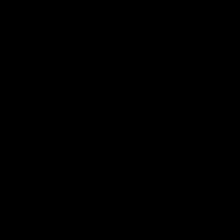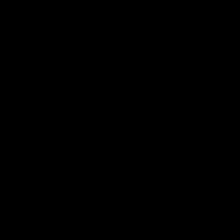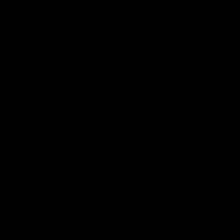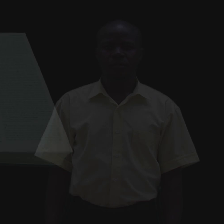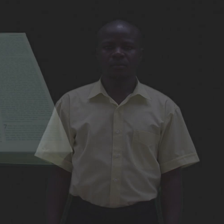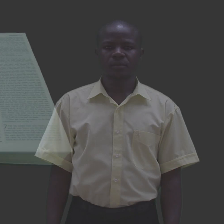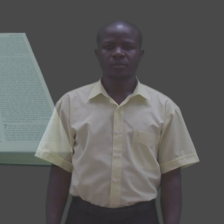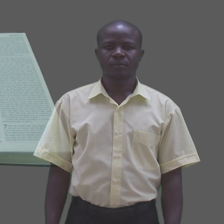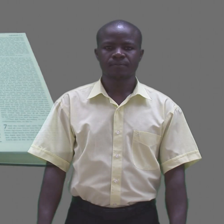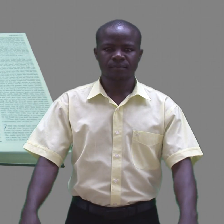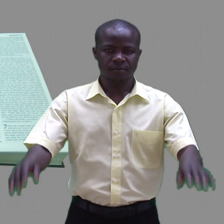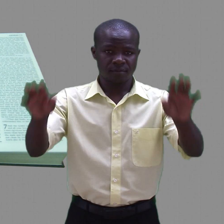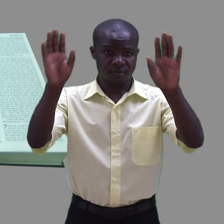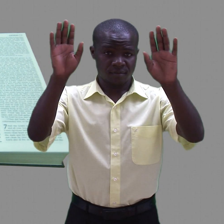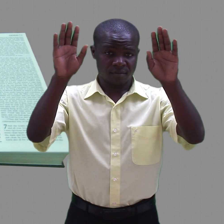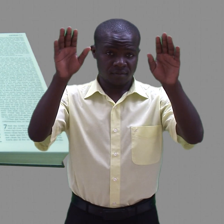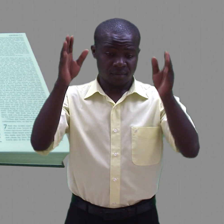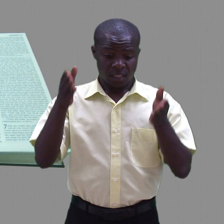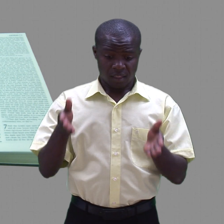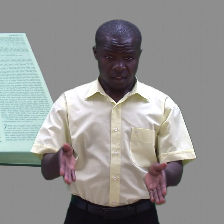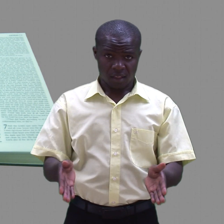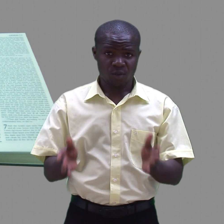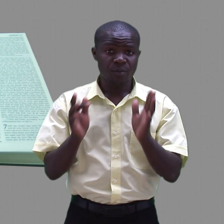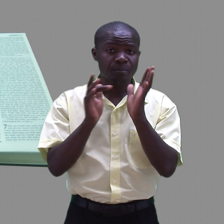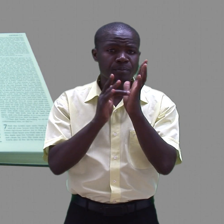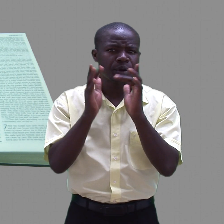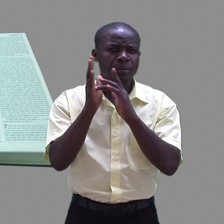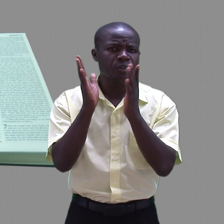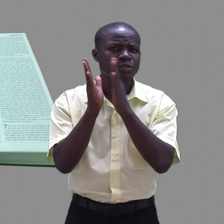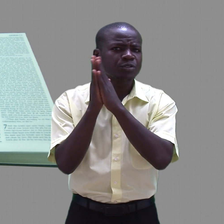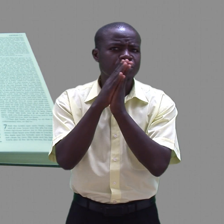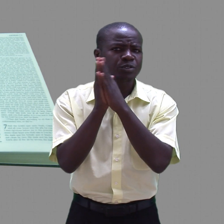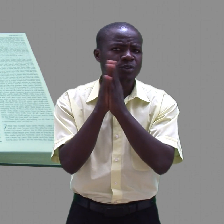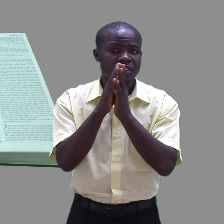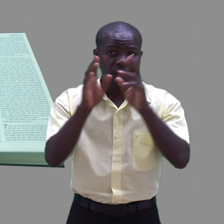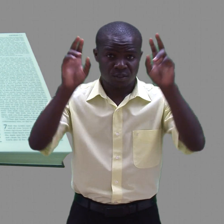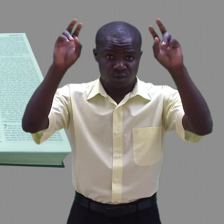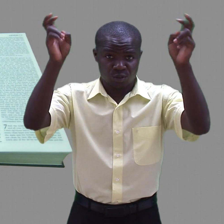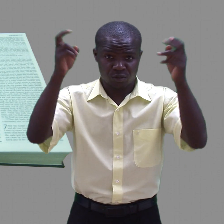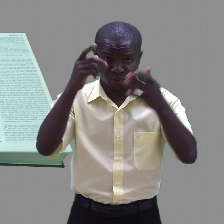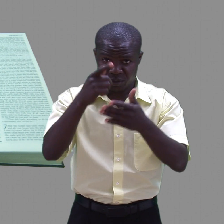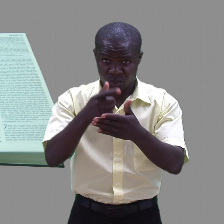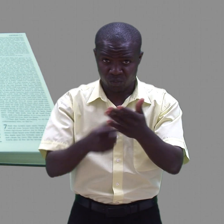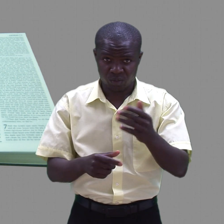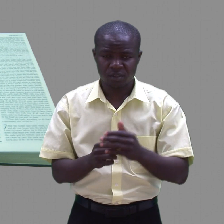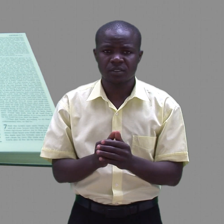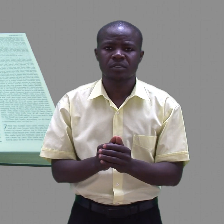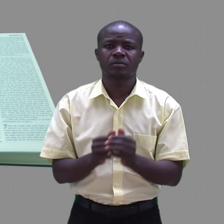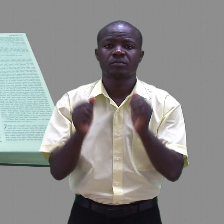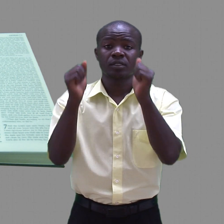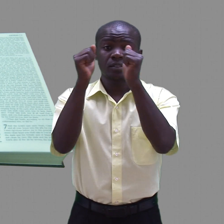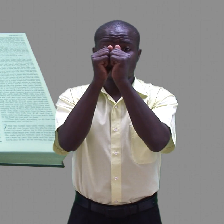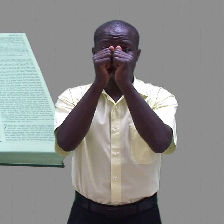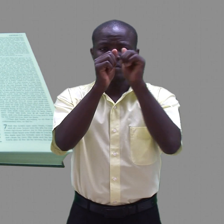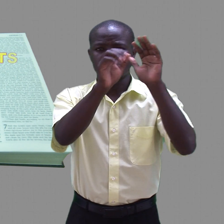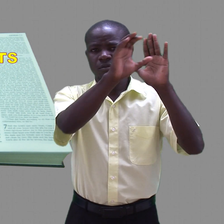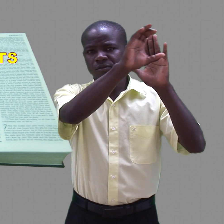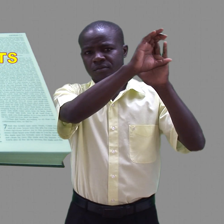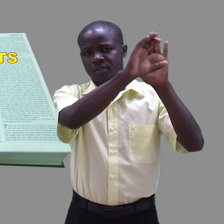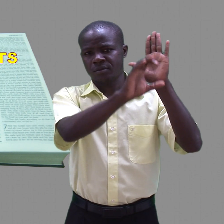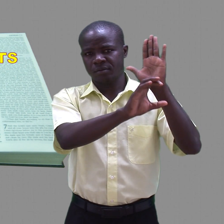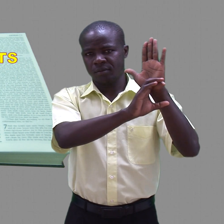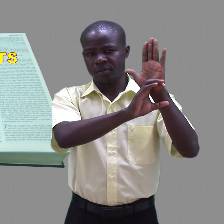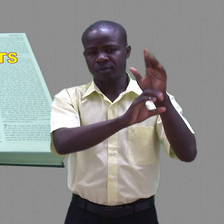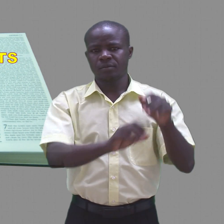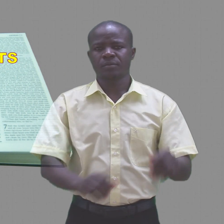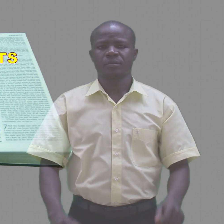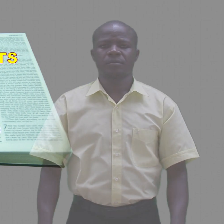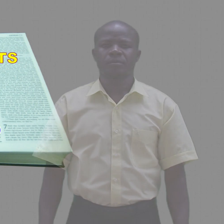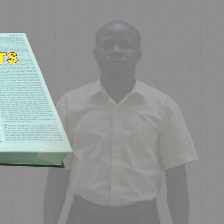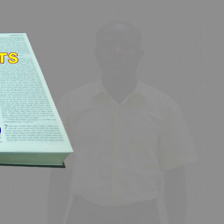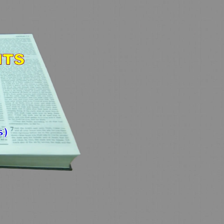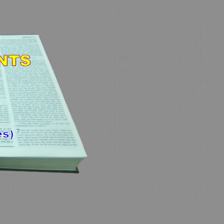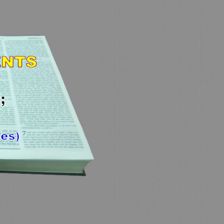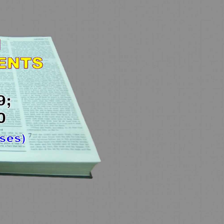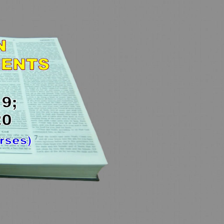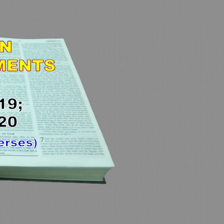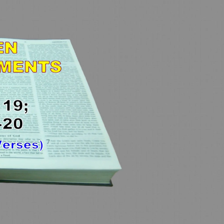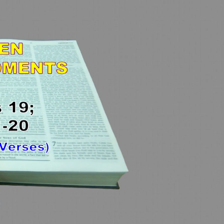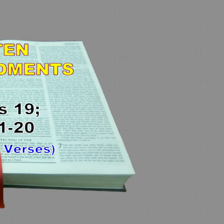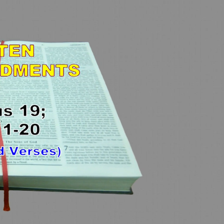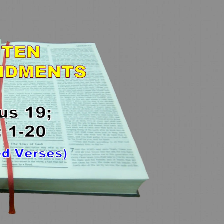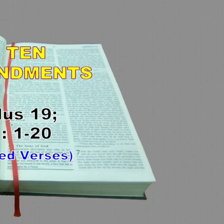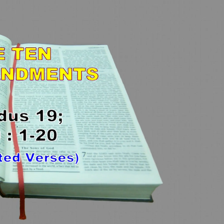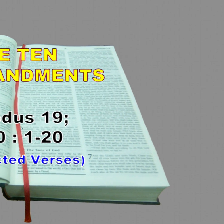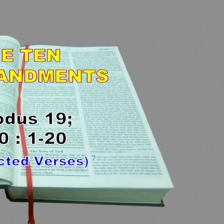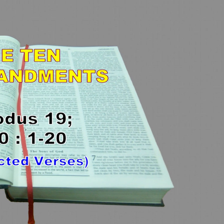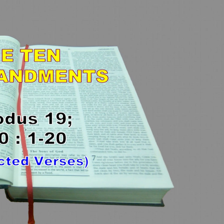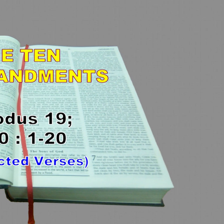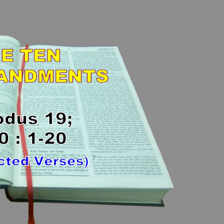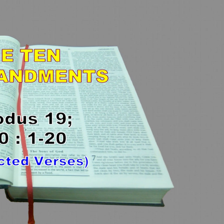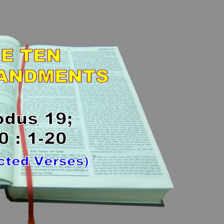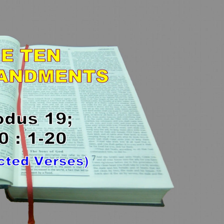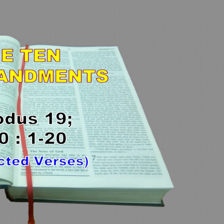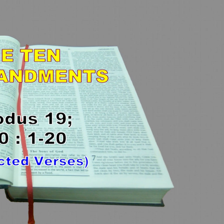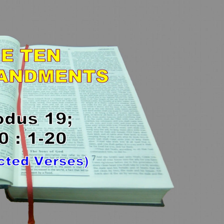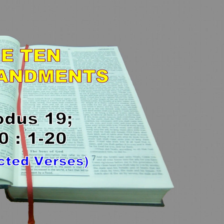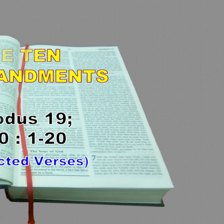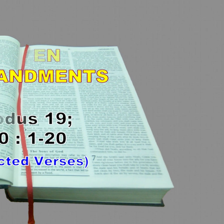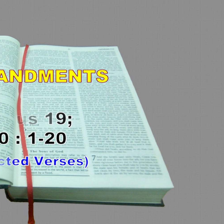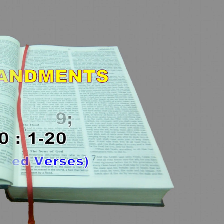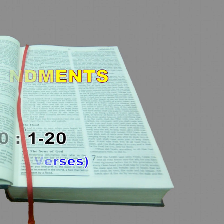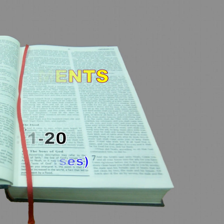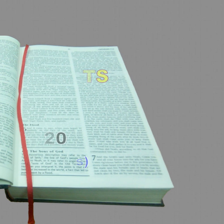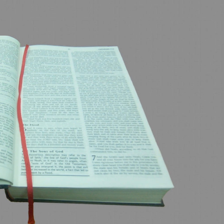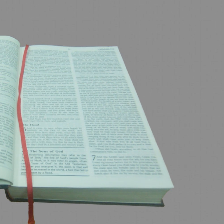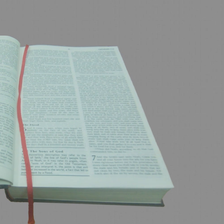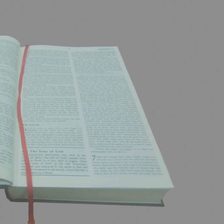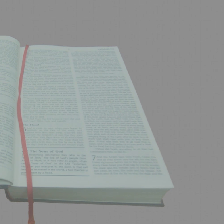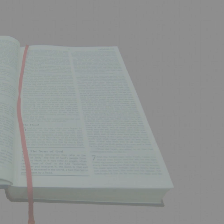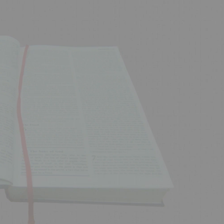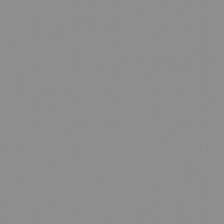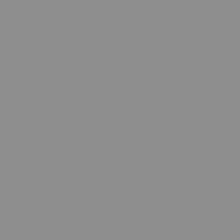The ten commandments